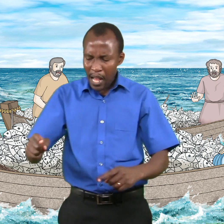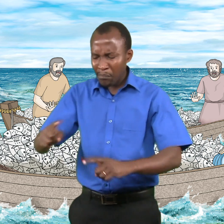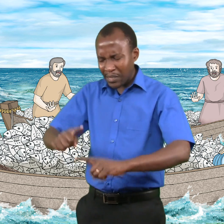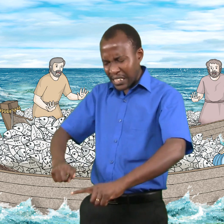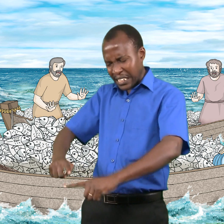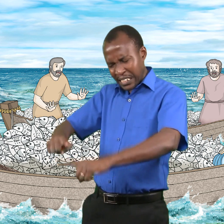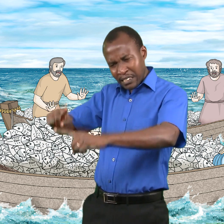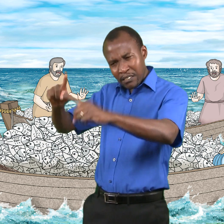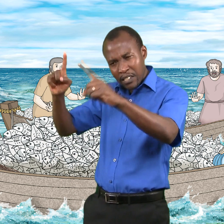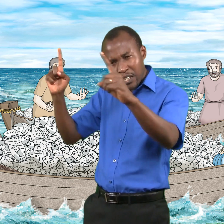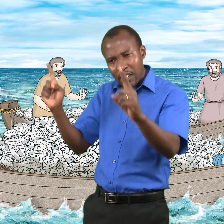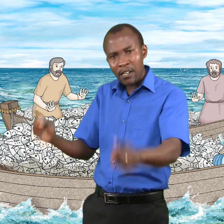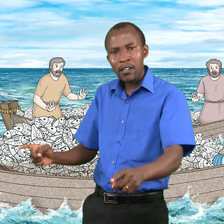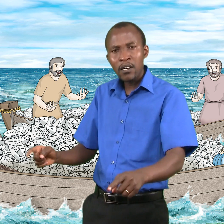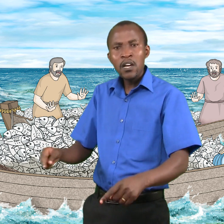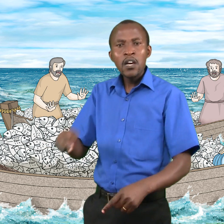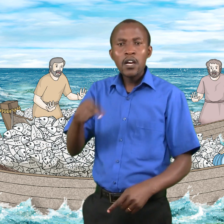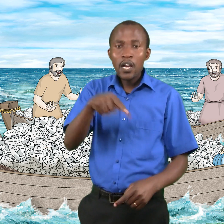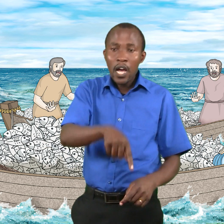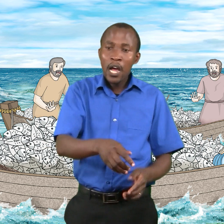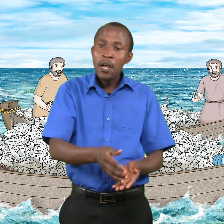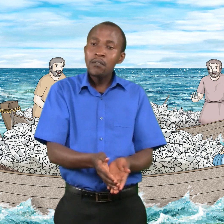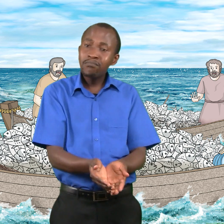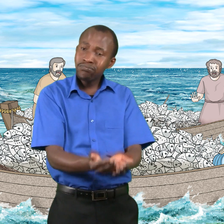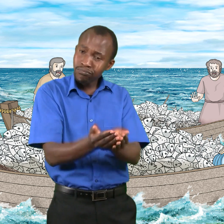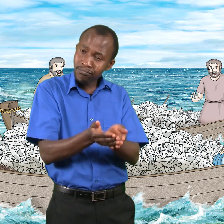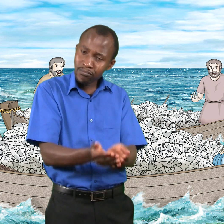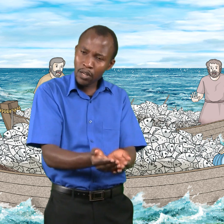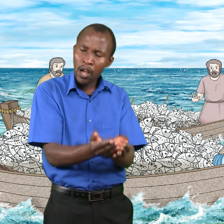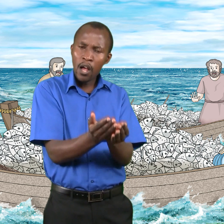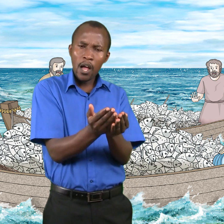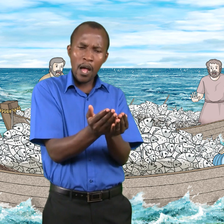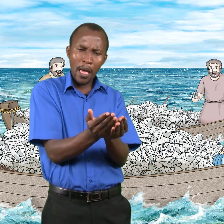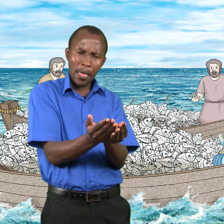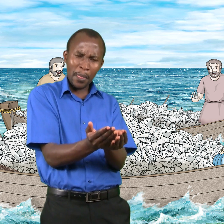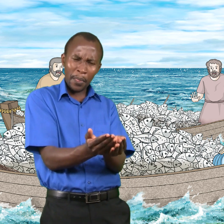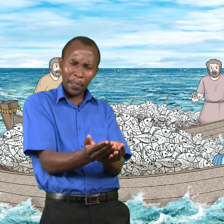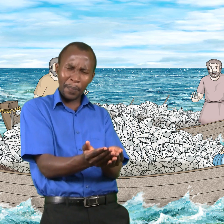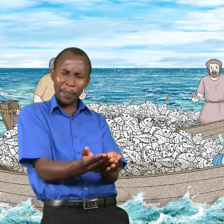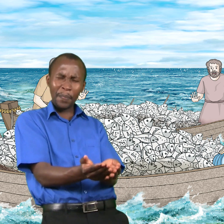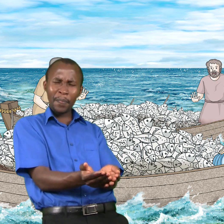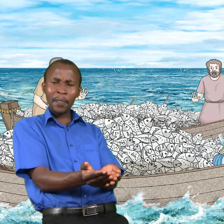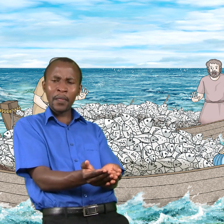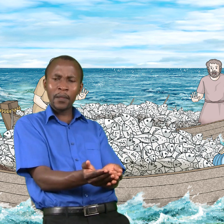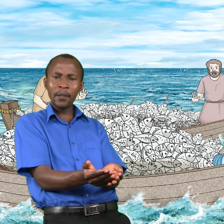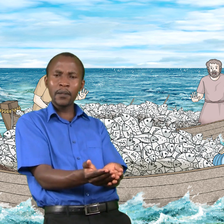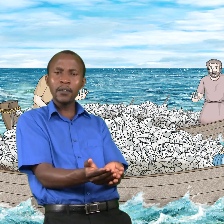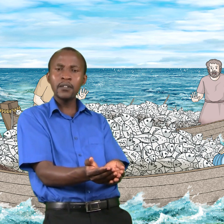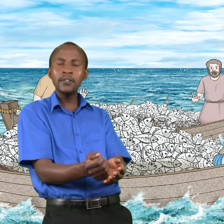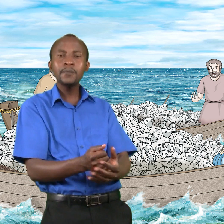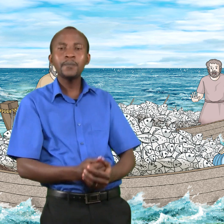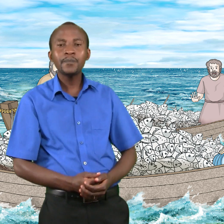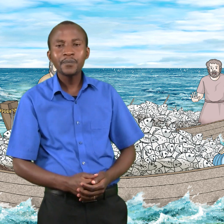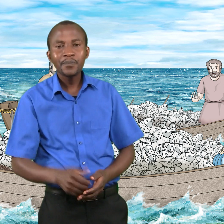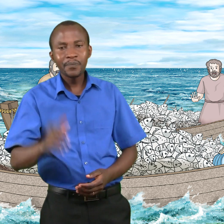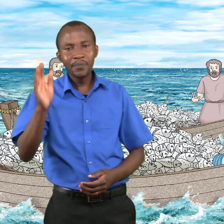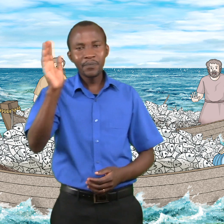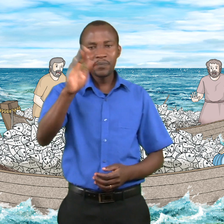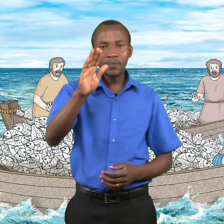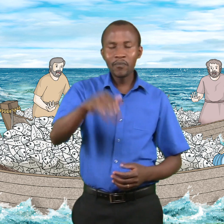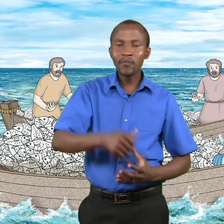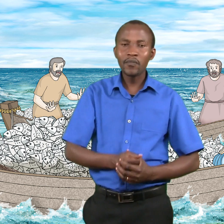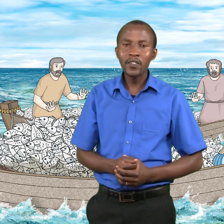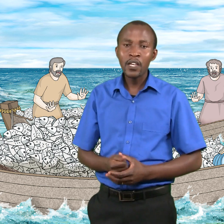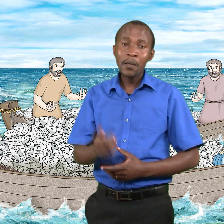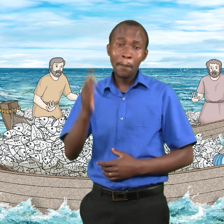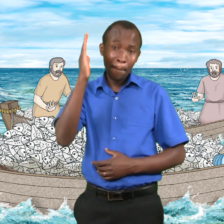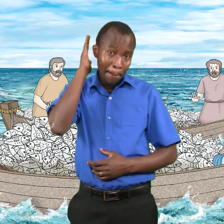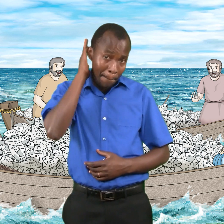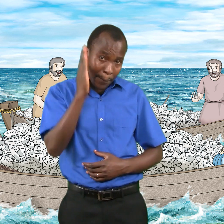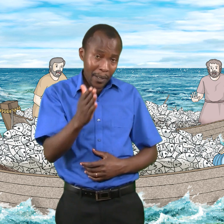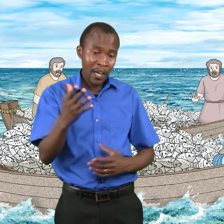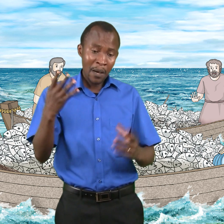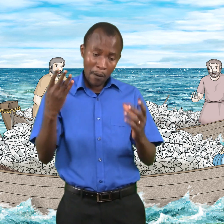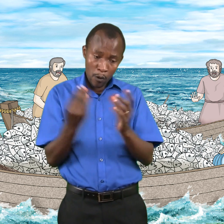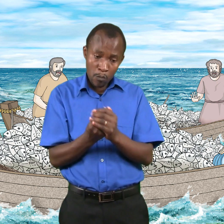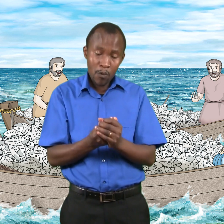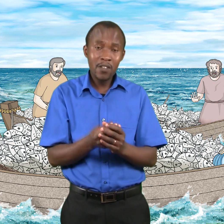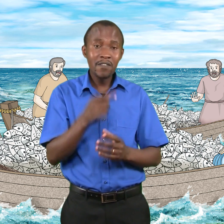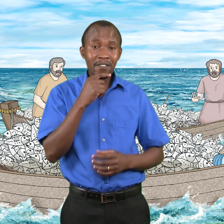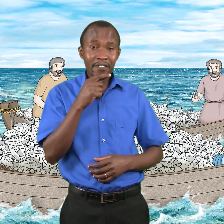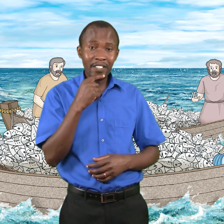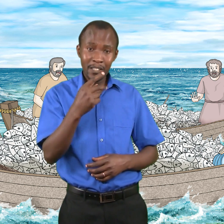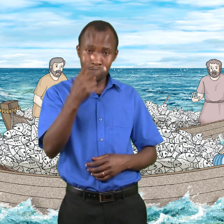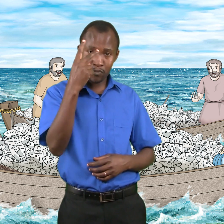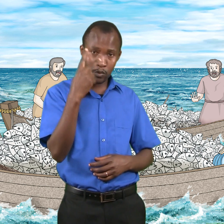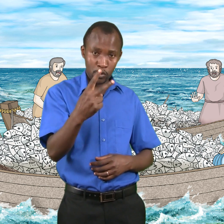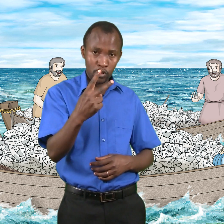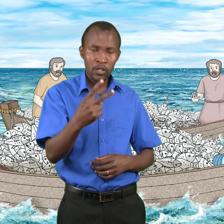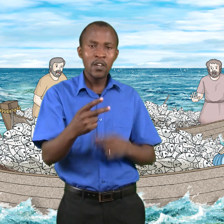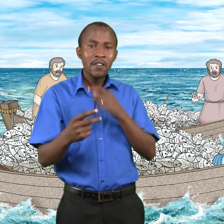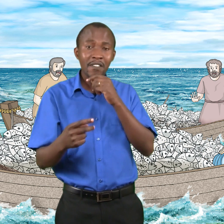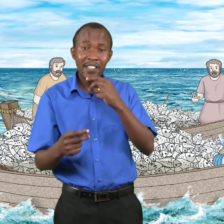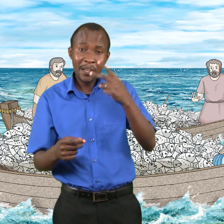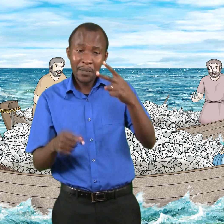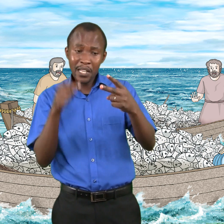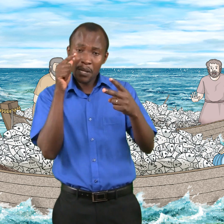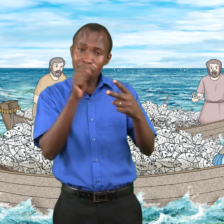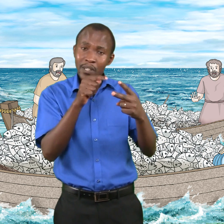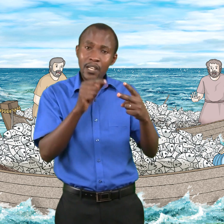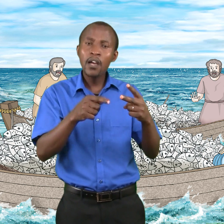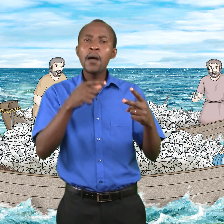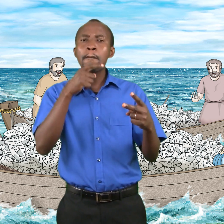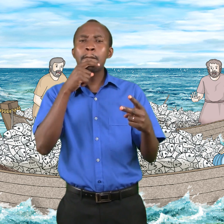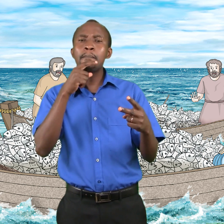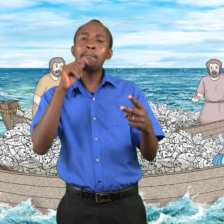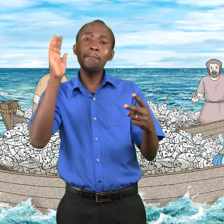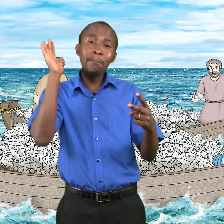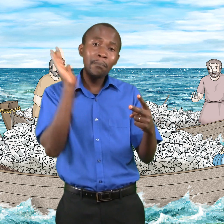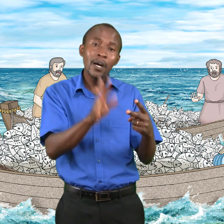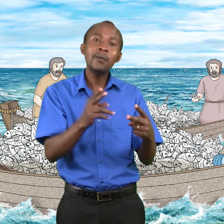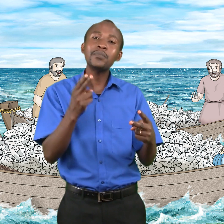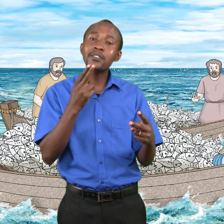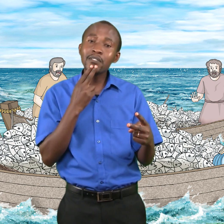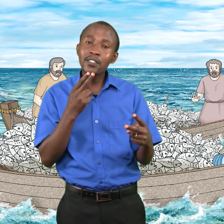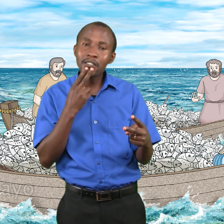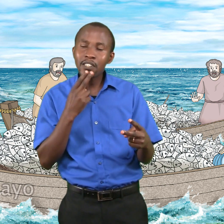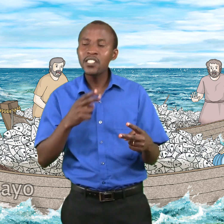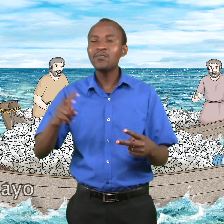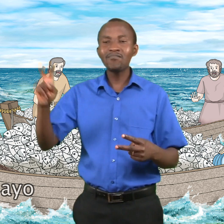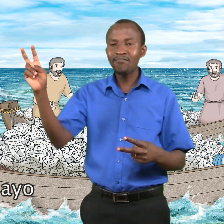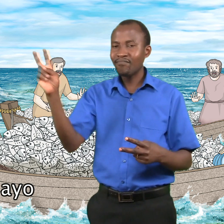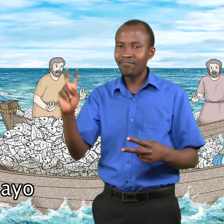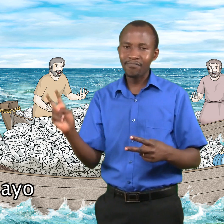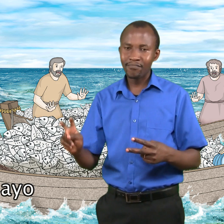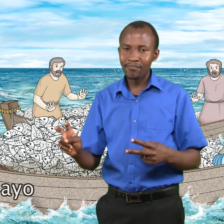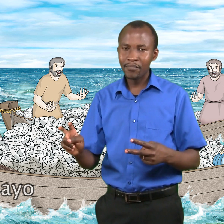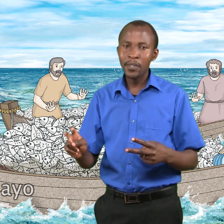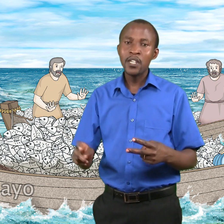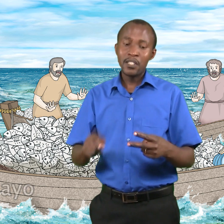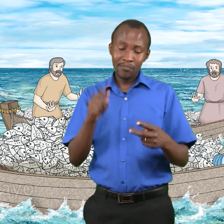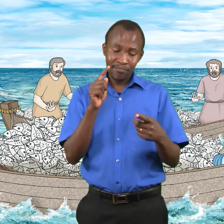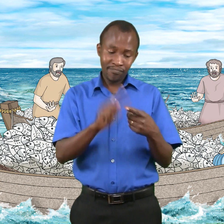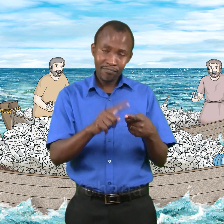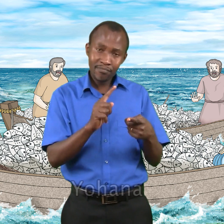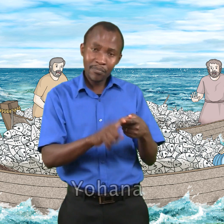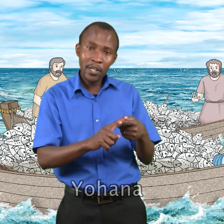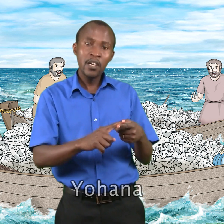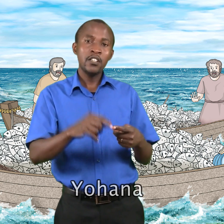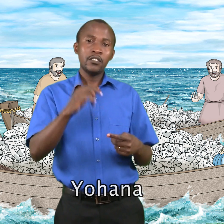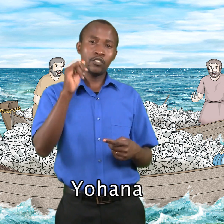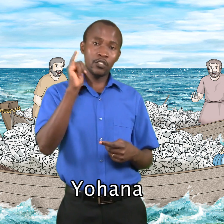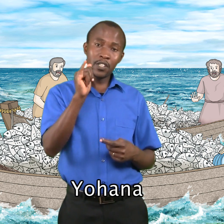When Simon Peter saw this, he fell at Jesus’ knees.